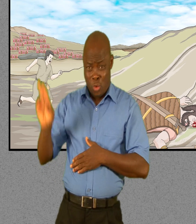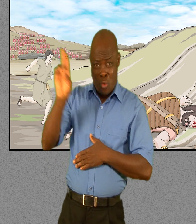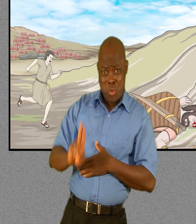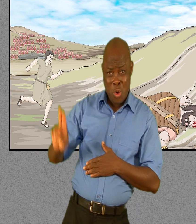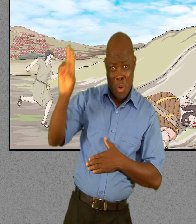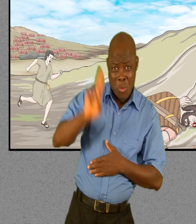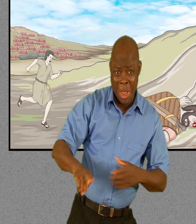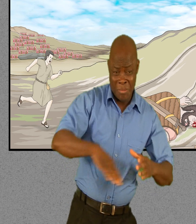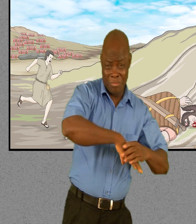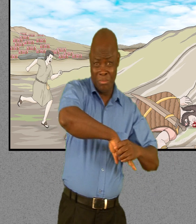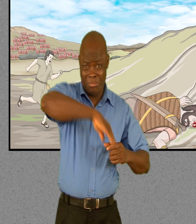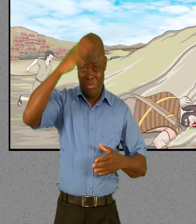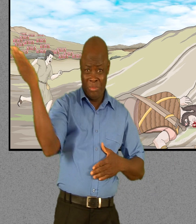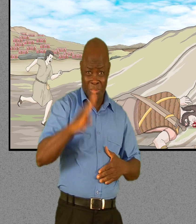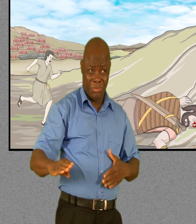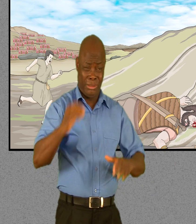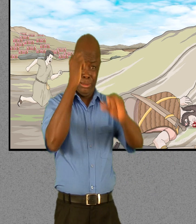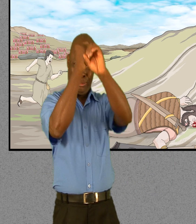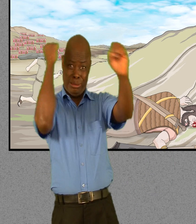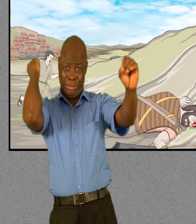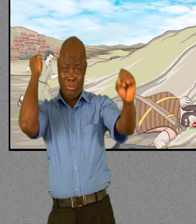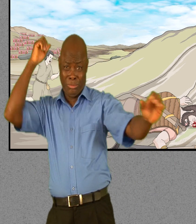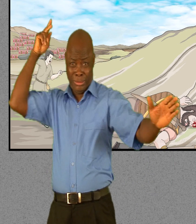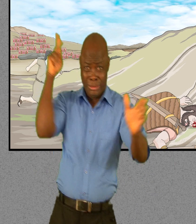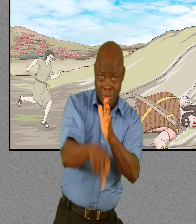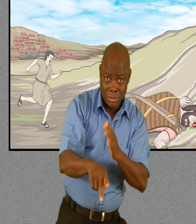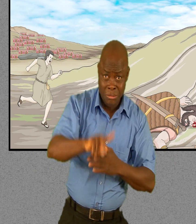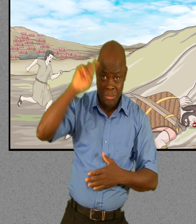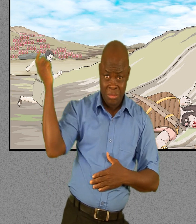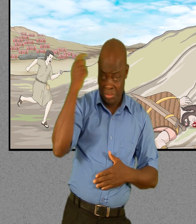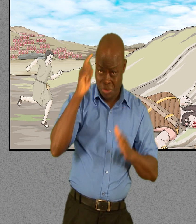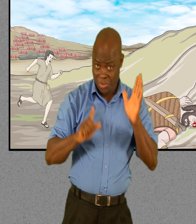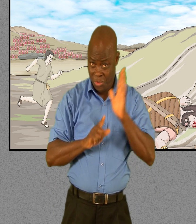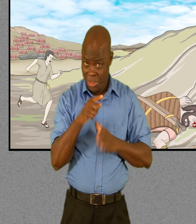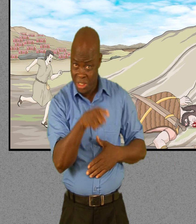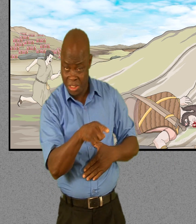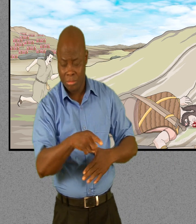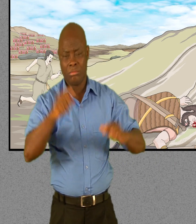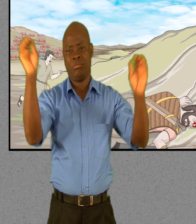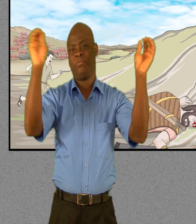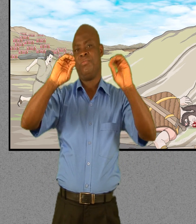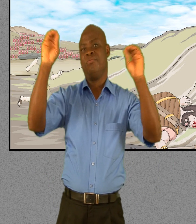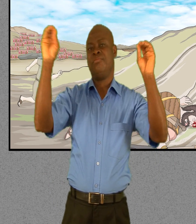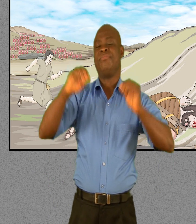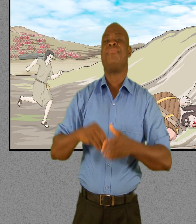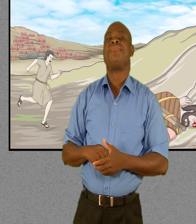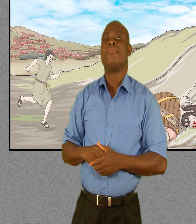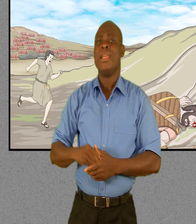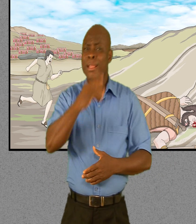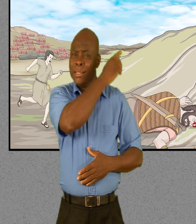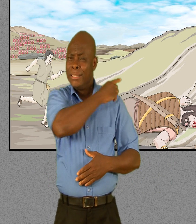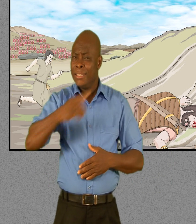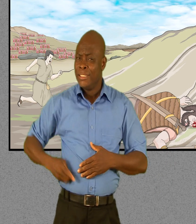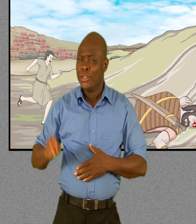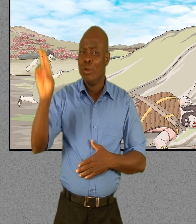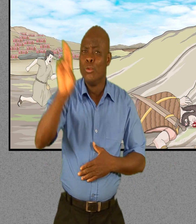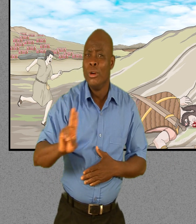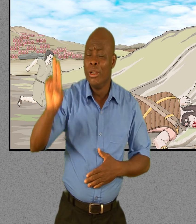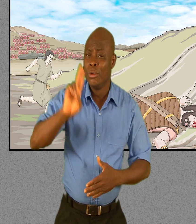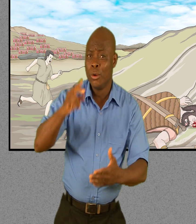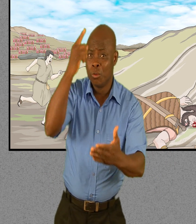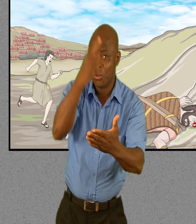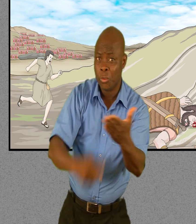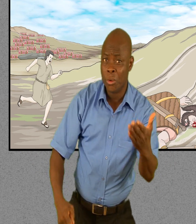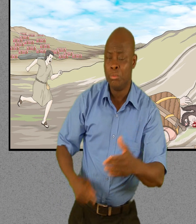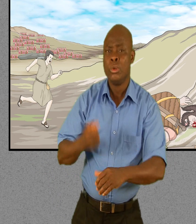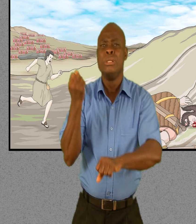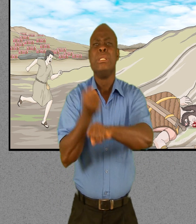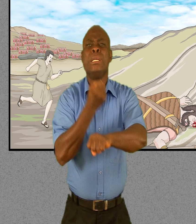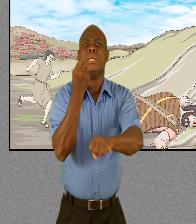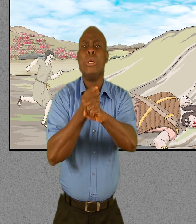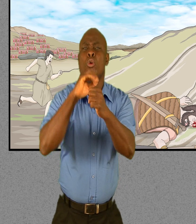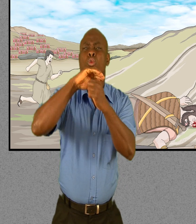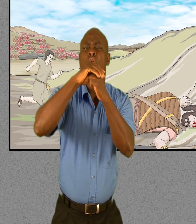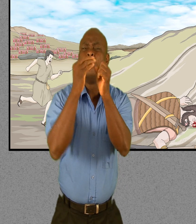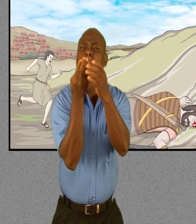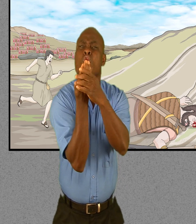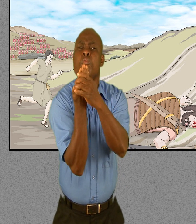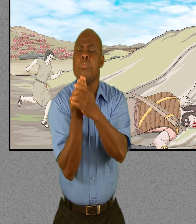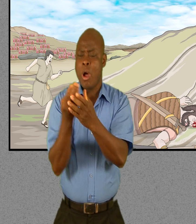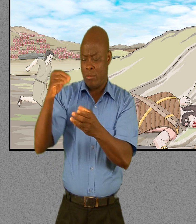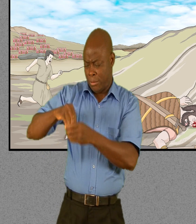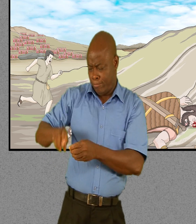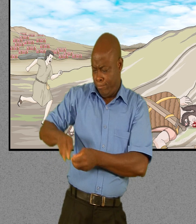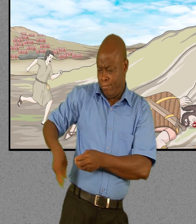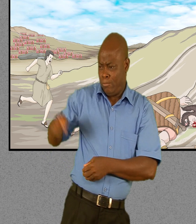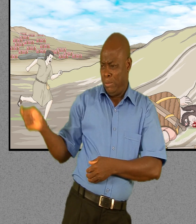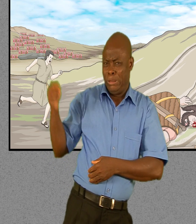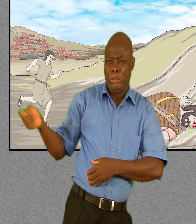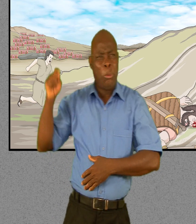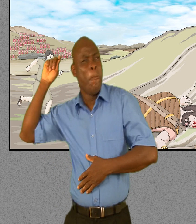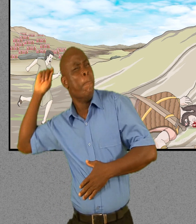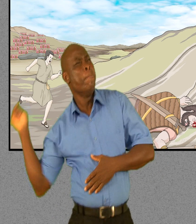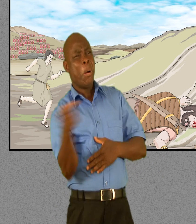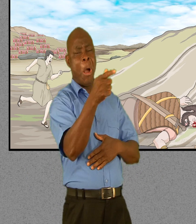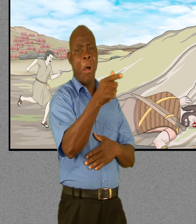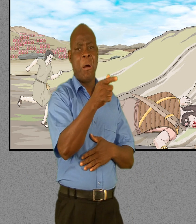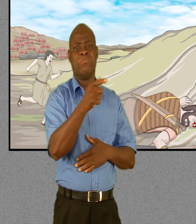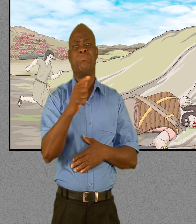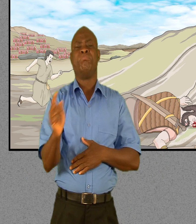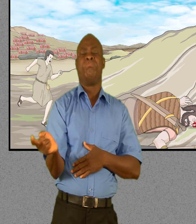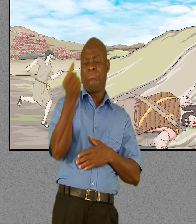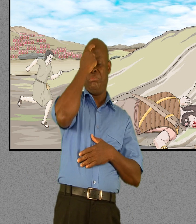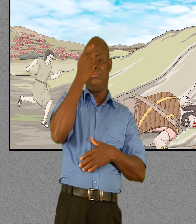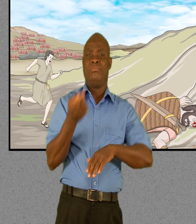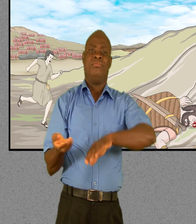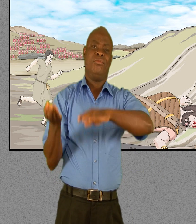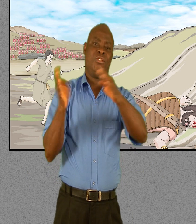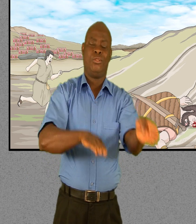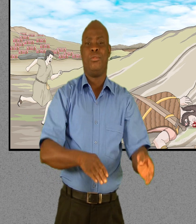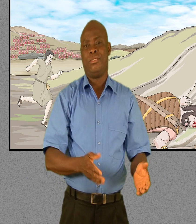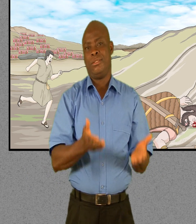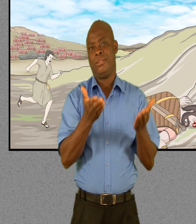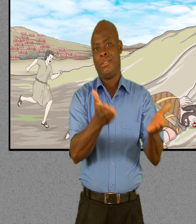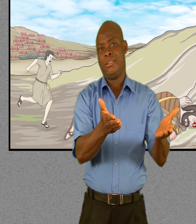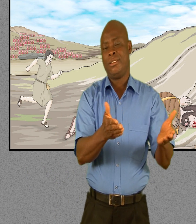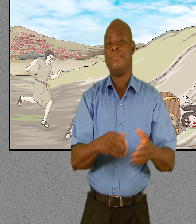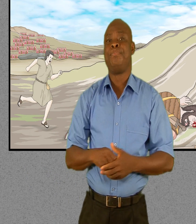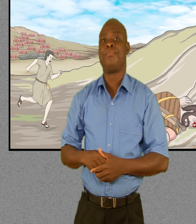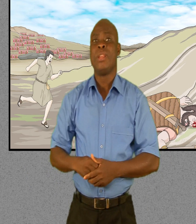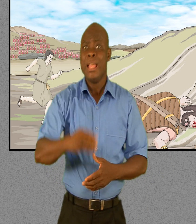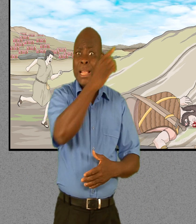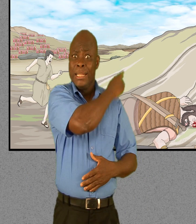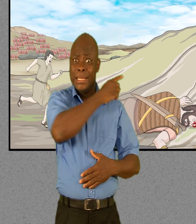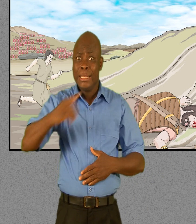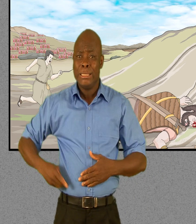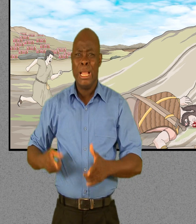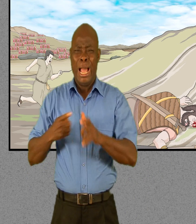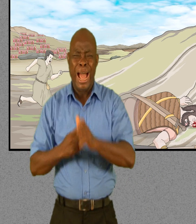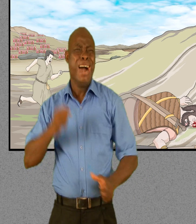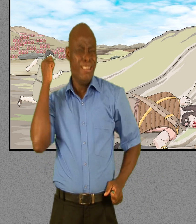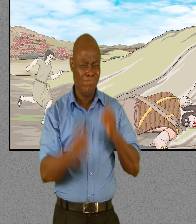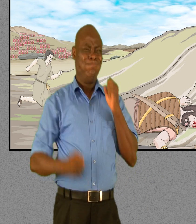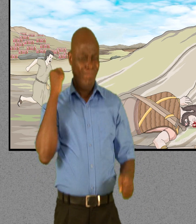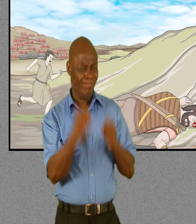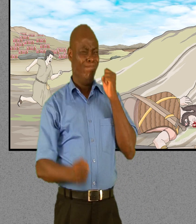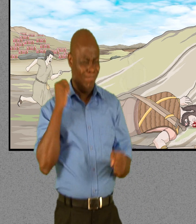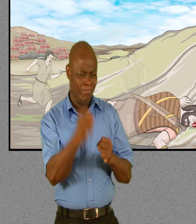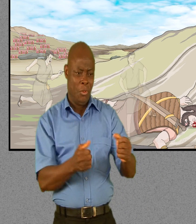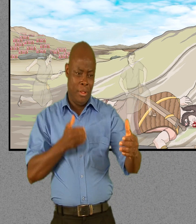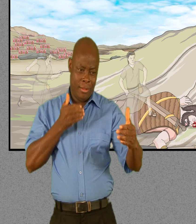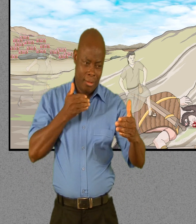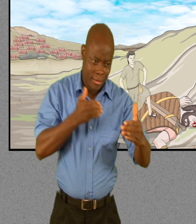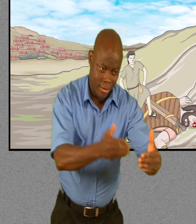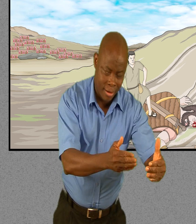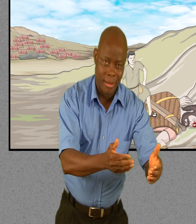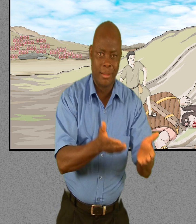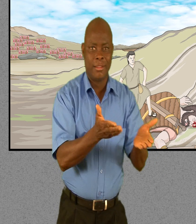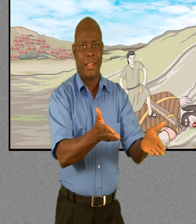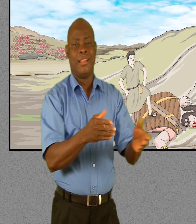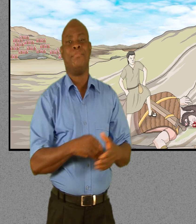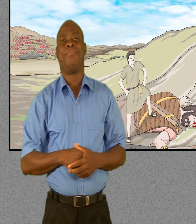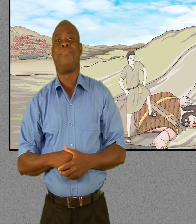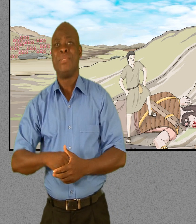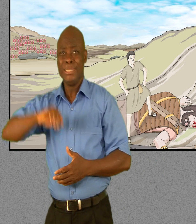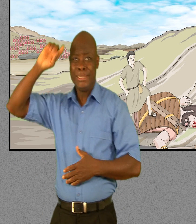Thus David prevailed over the Philistine with a sling and a stone; without a sword in his hand he struck down the Philistine and killed him.